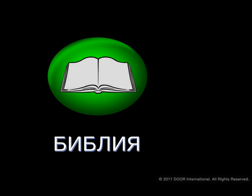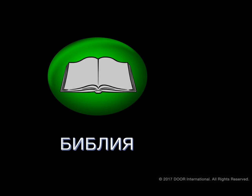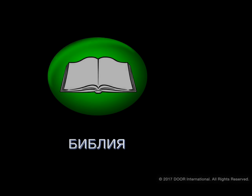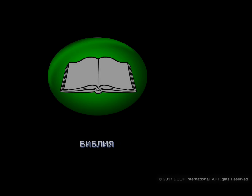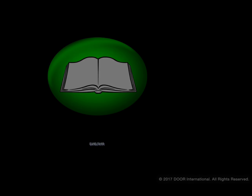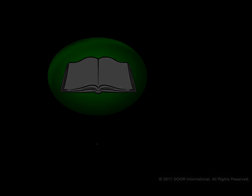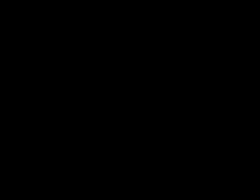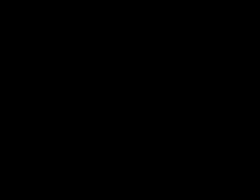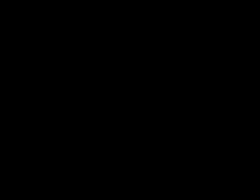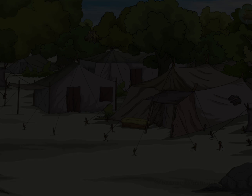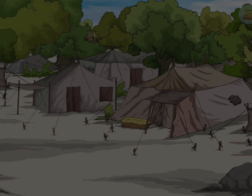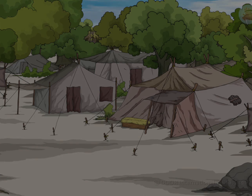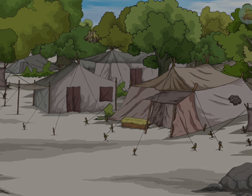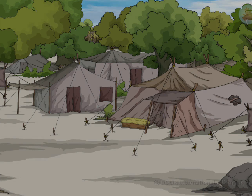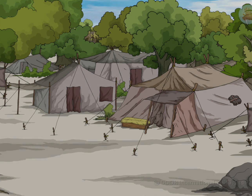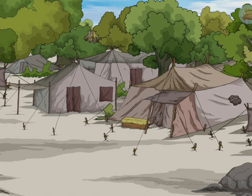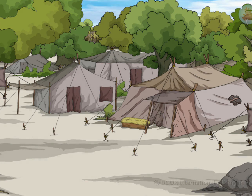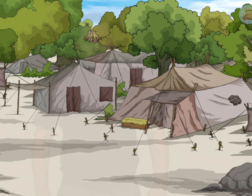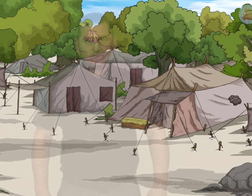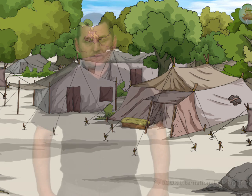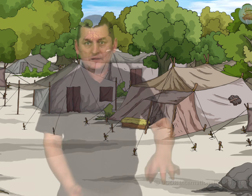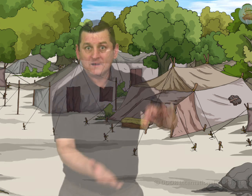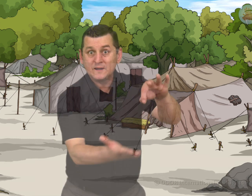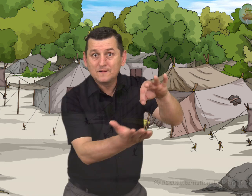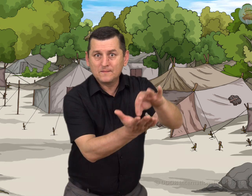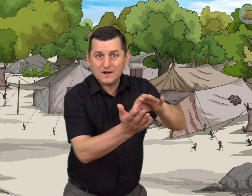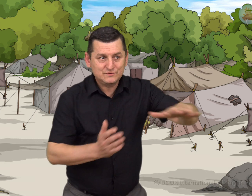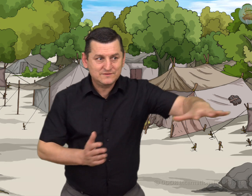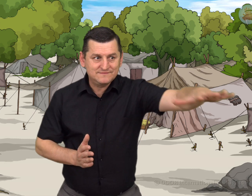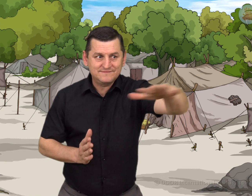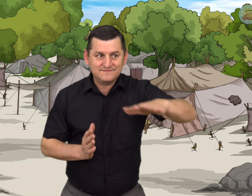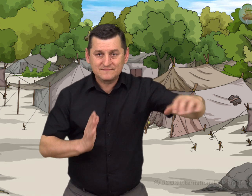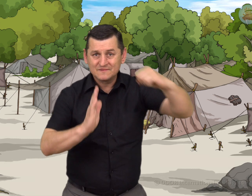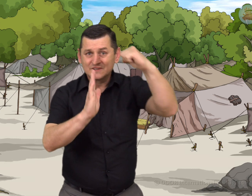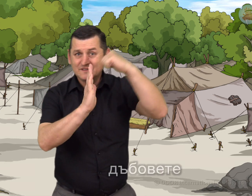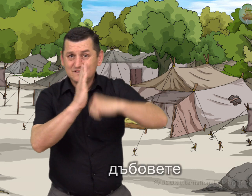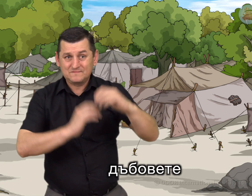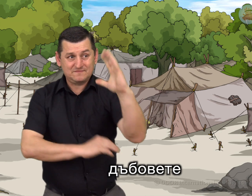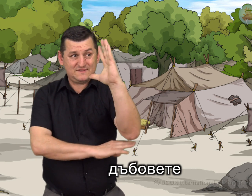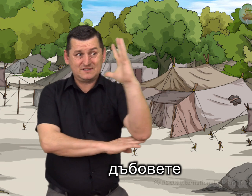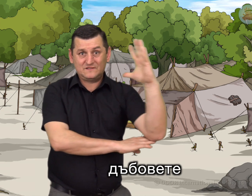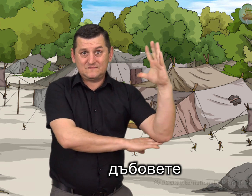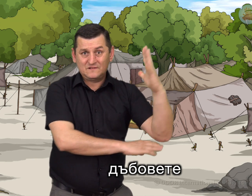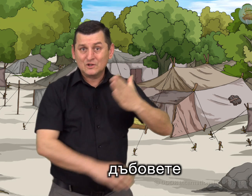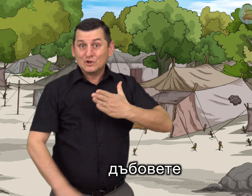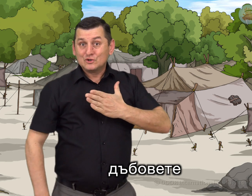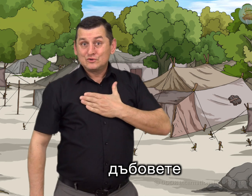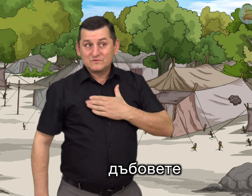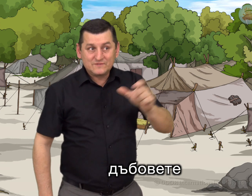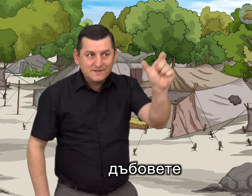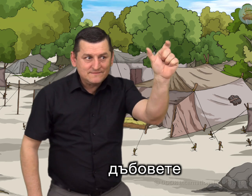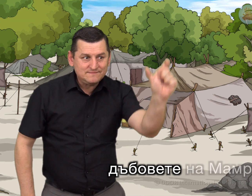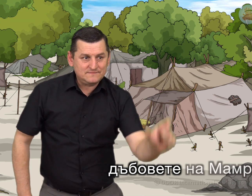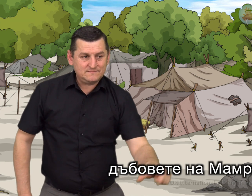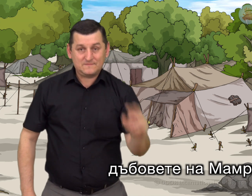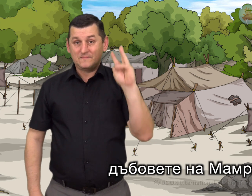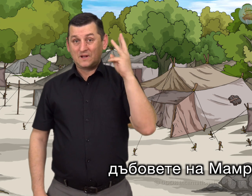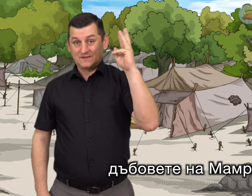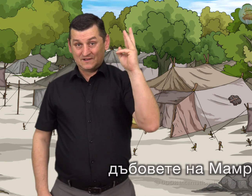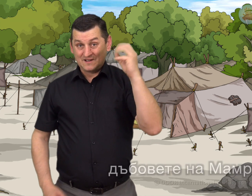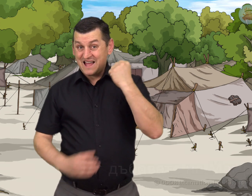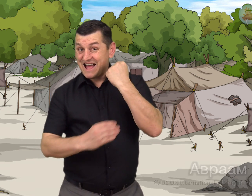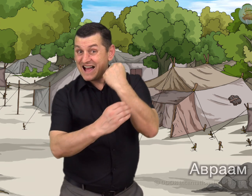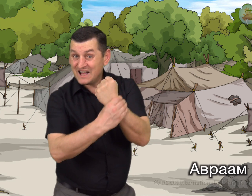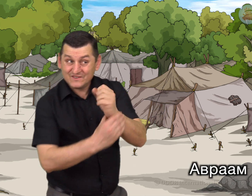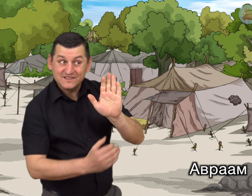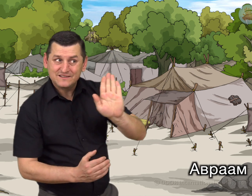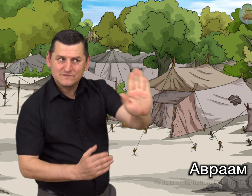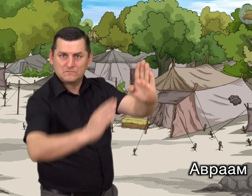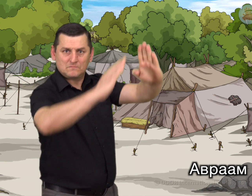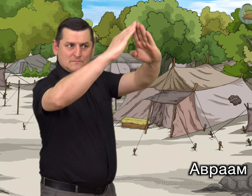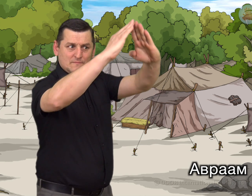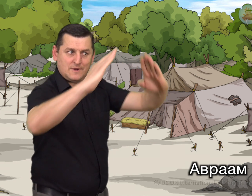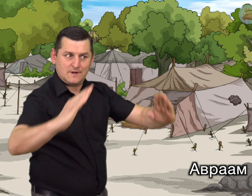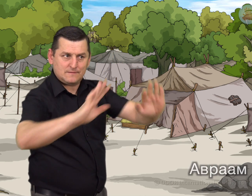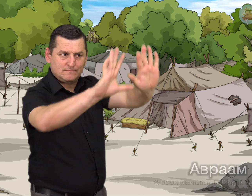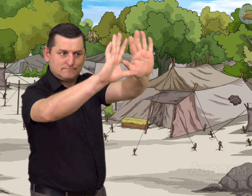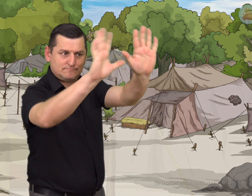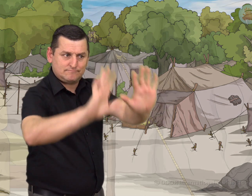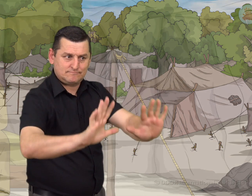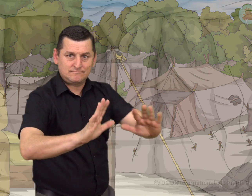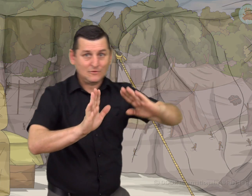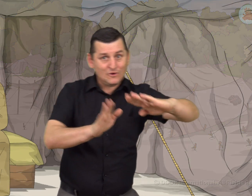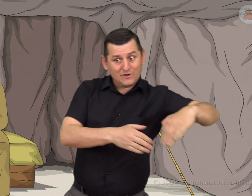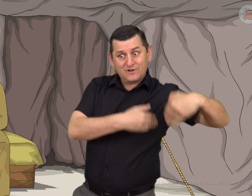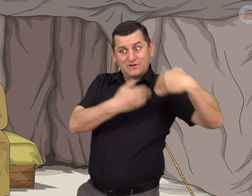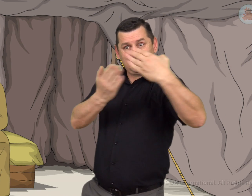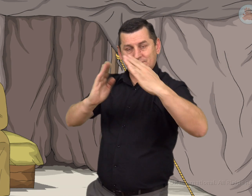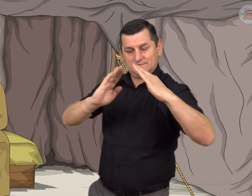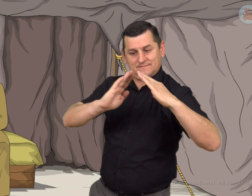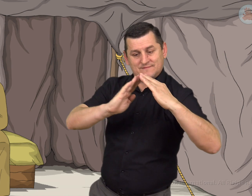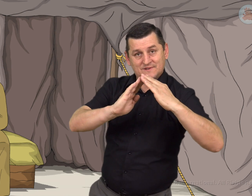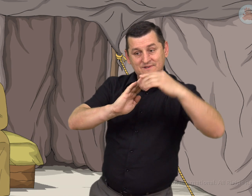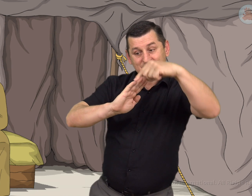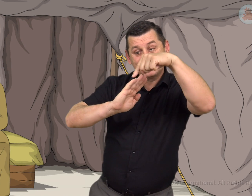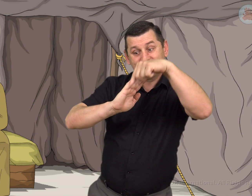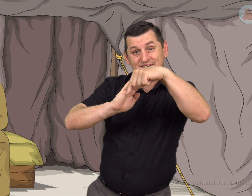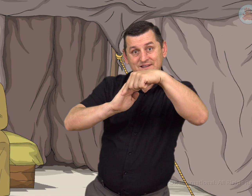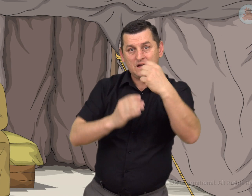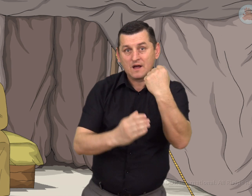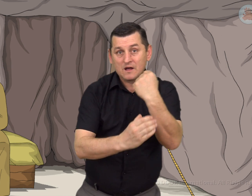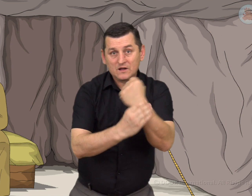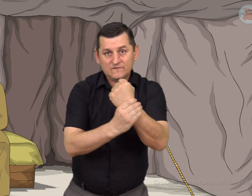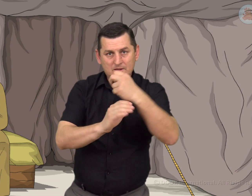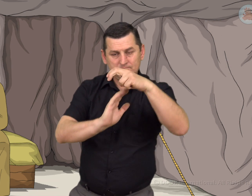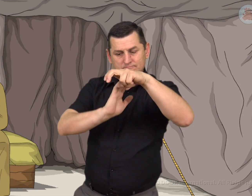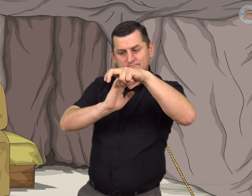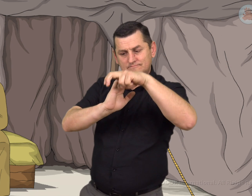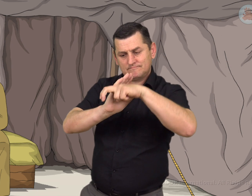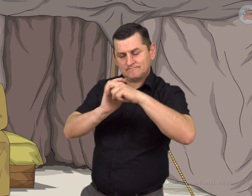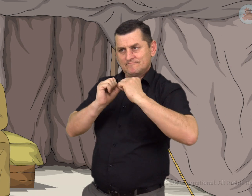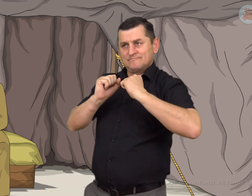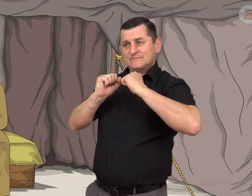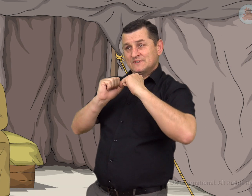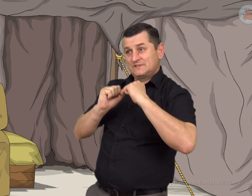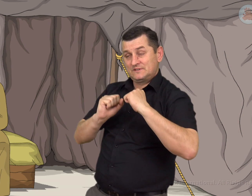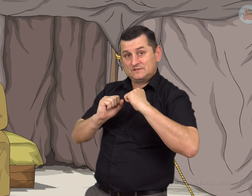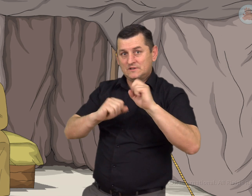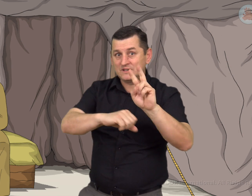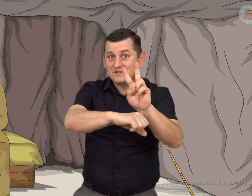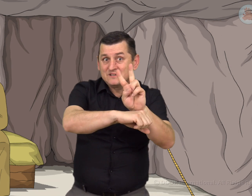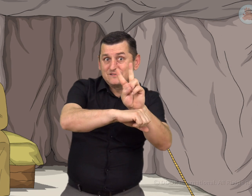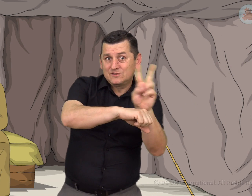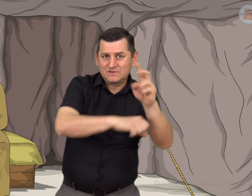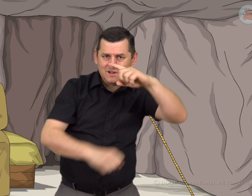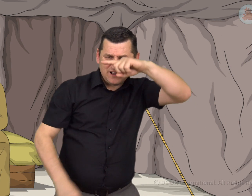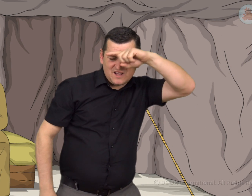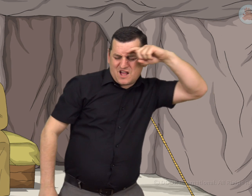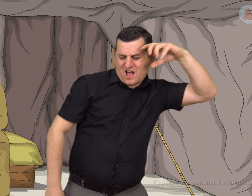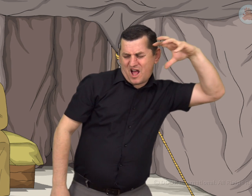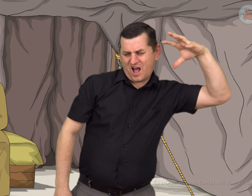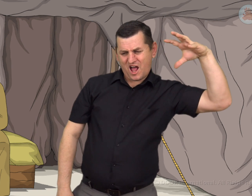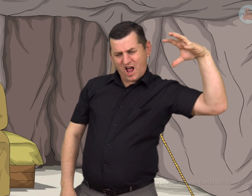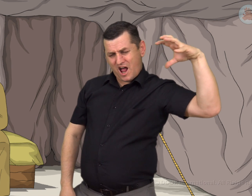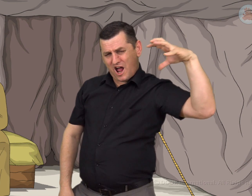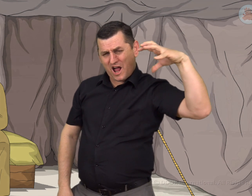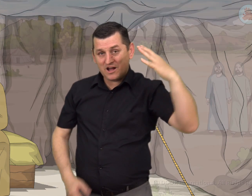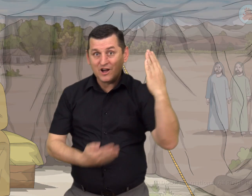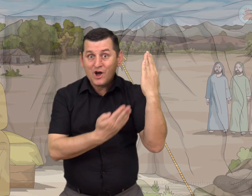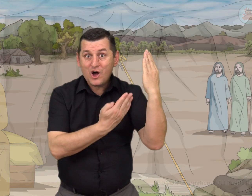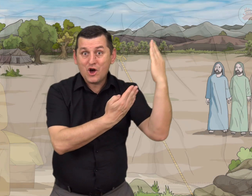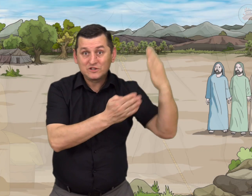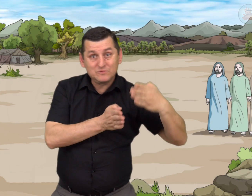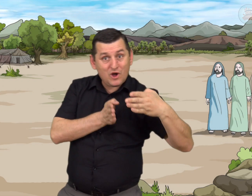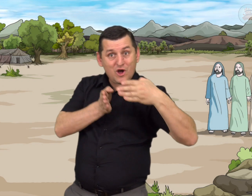Then the LORD appeared to Abraham by the Oaks of Mamre in the heat of the day, while he was sitting at the entrance of his tent.